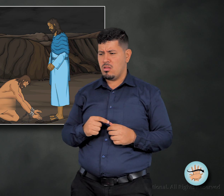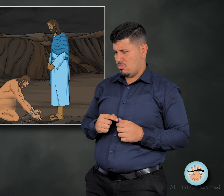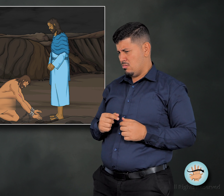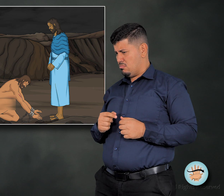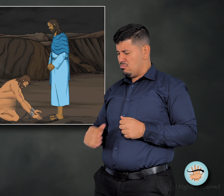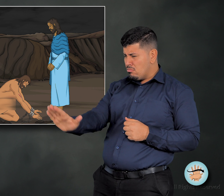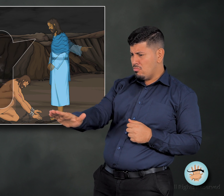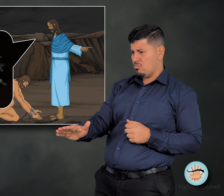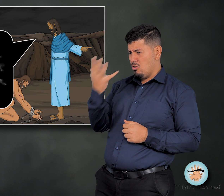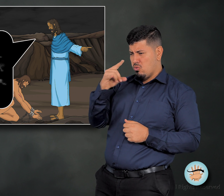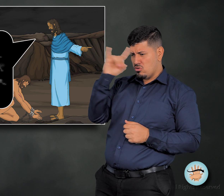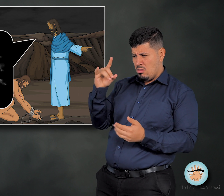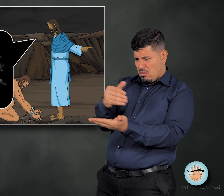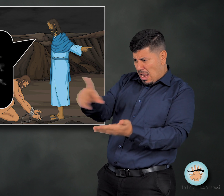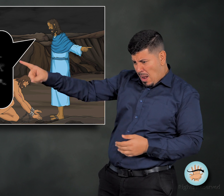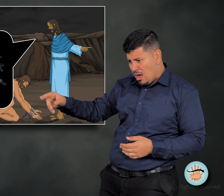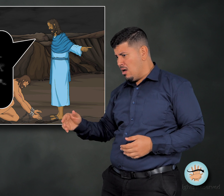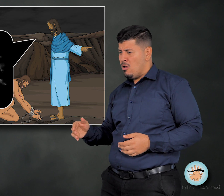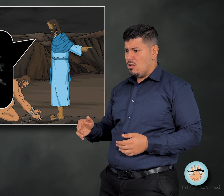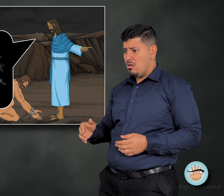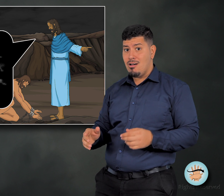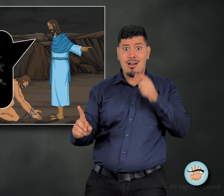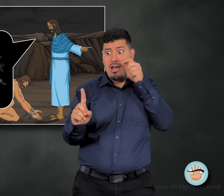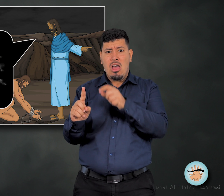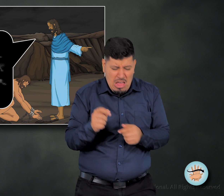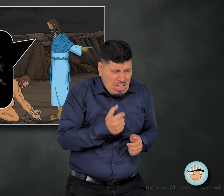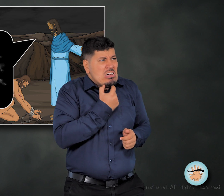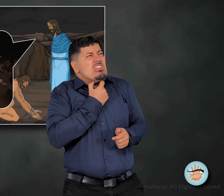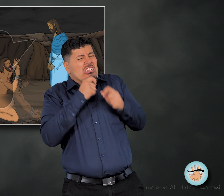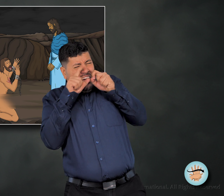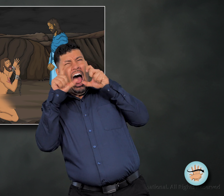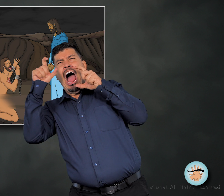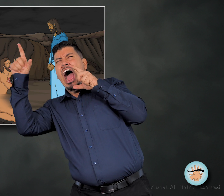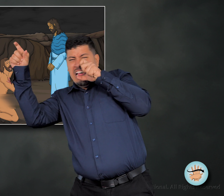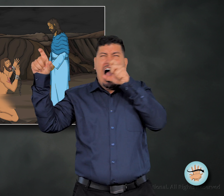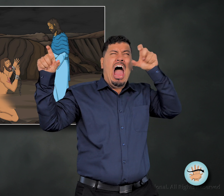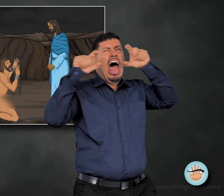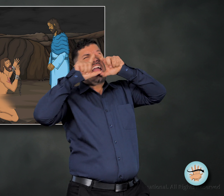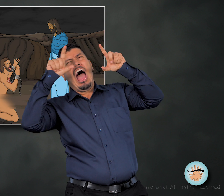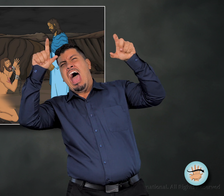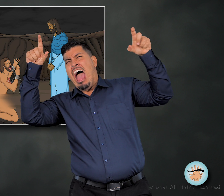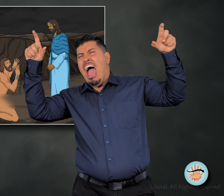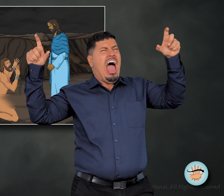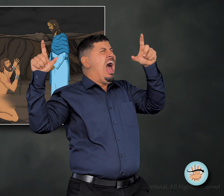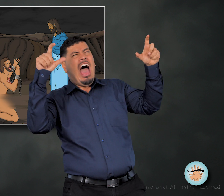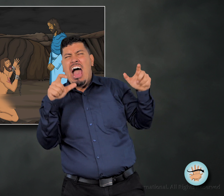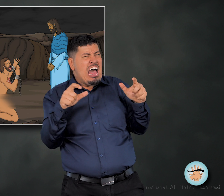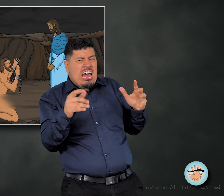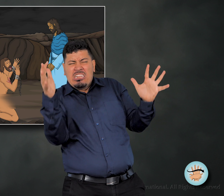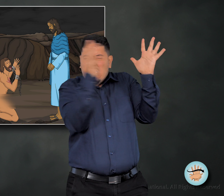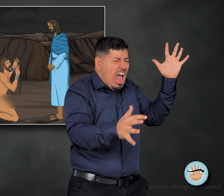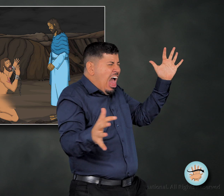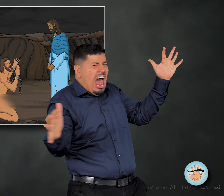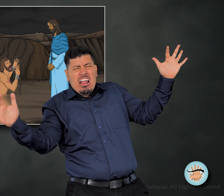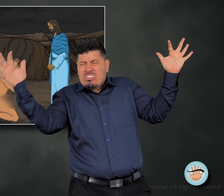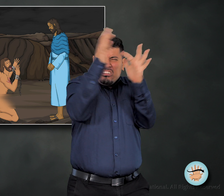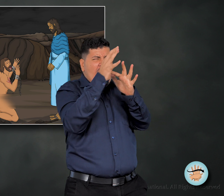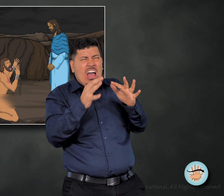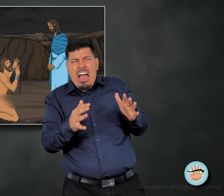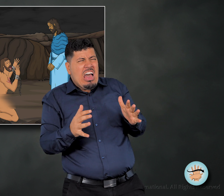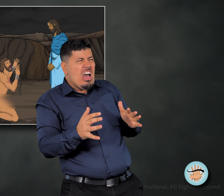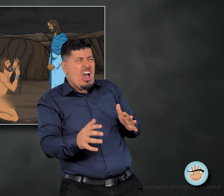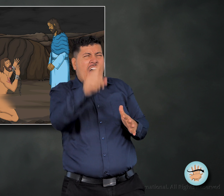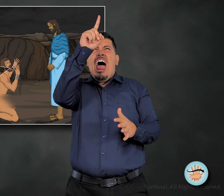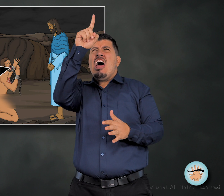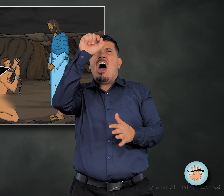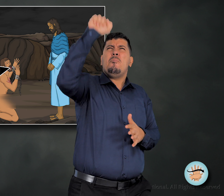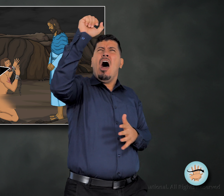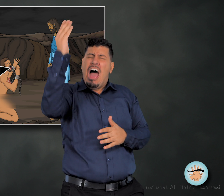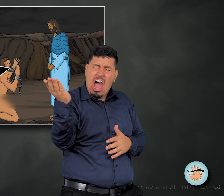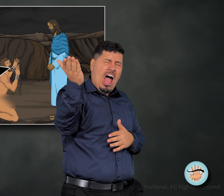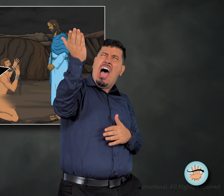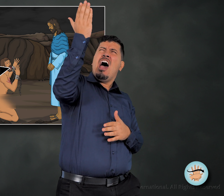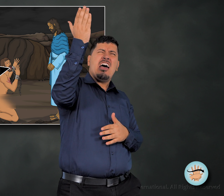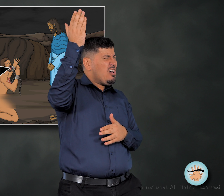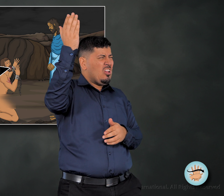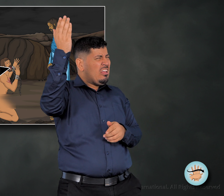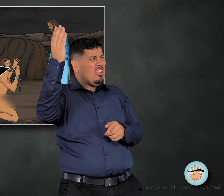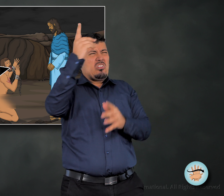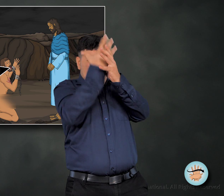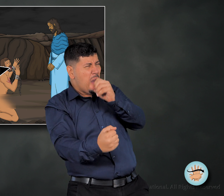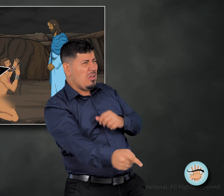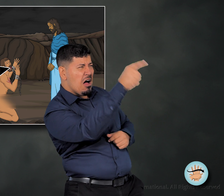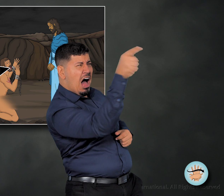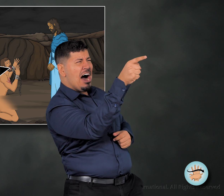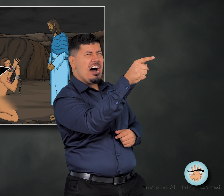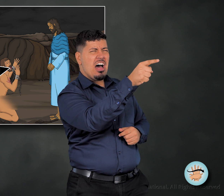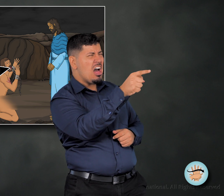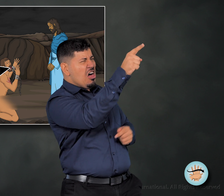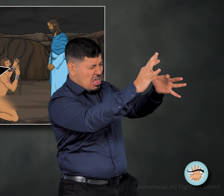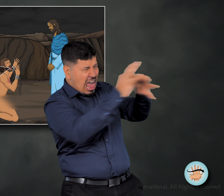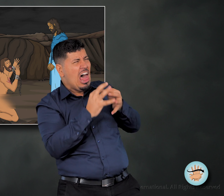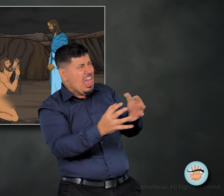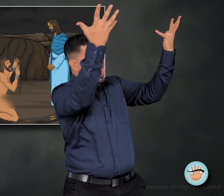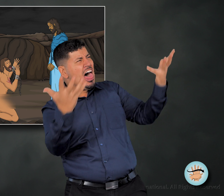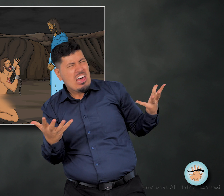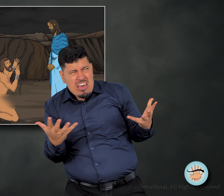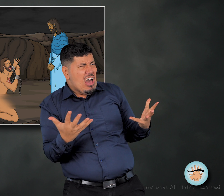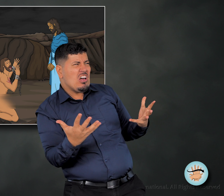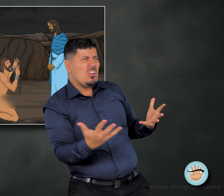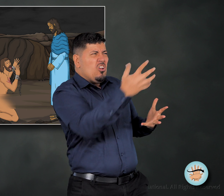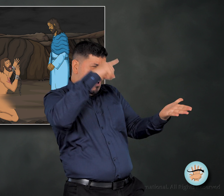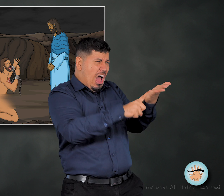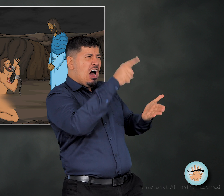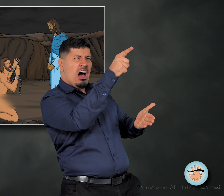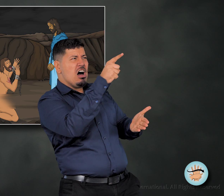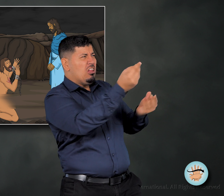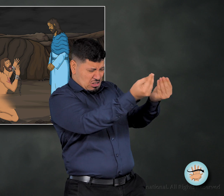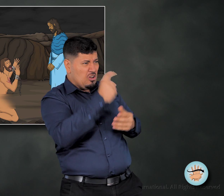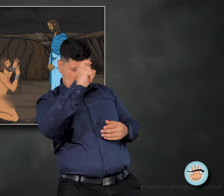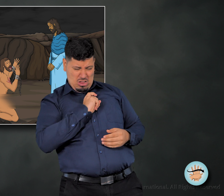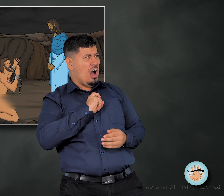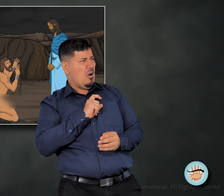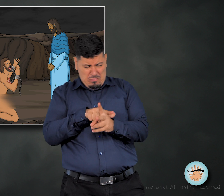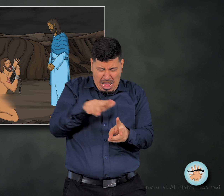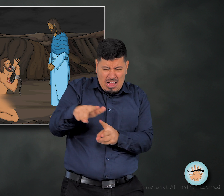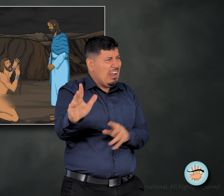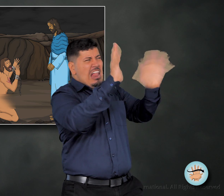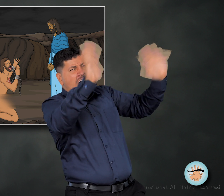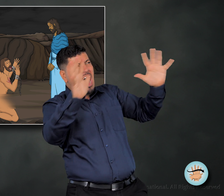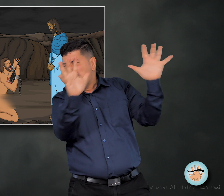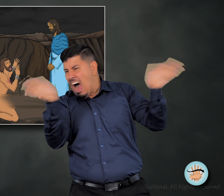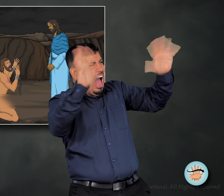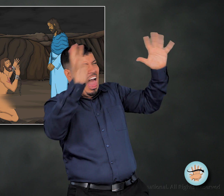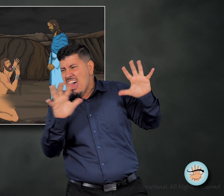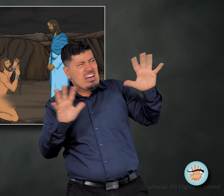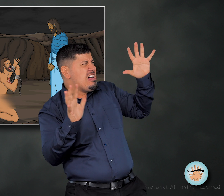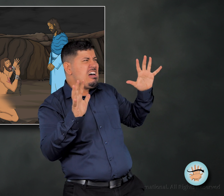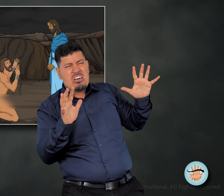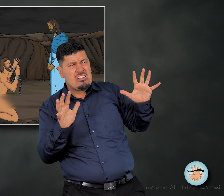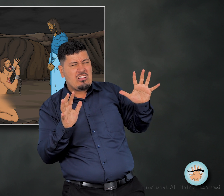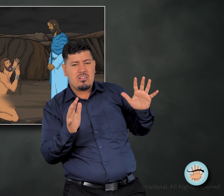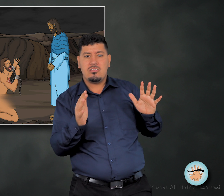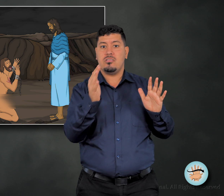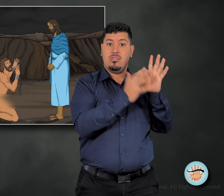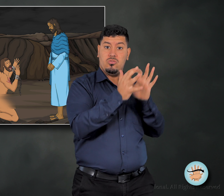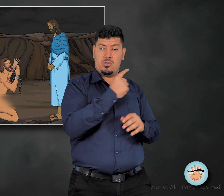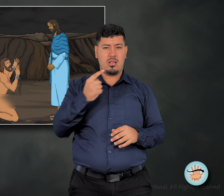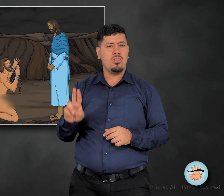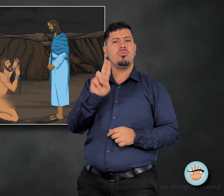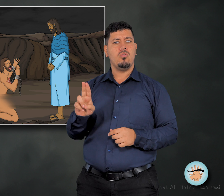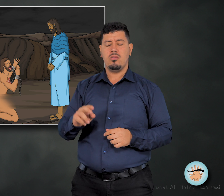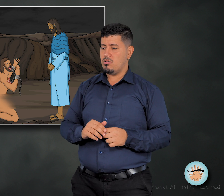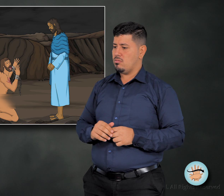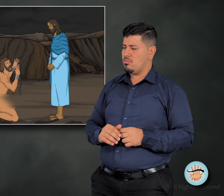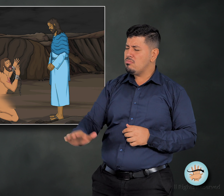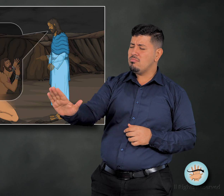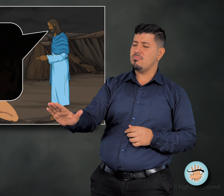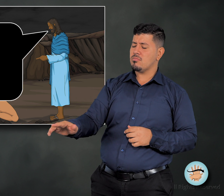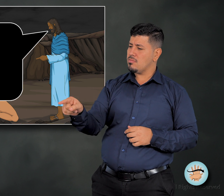For Jesus had already declared, “Come out of this man, you unclean spirit!”